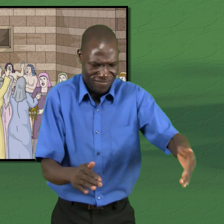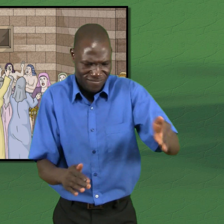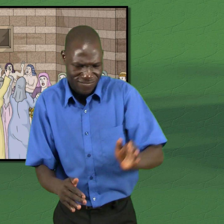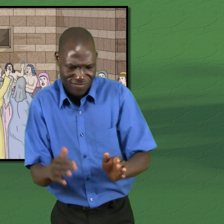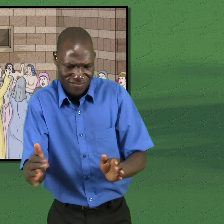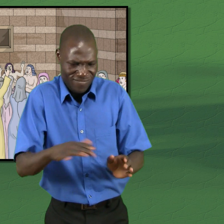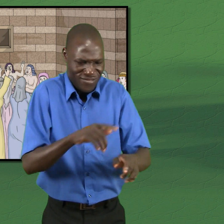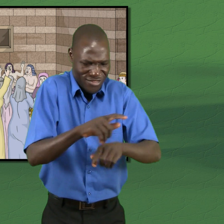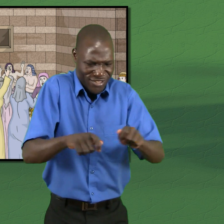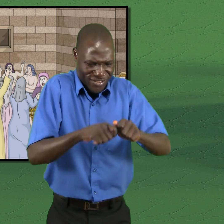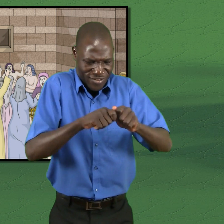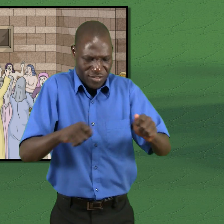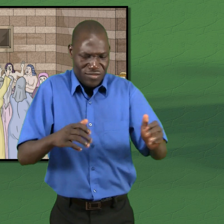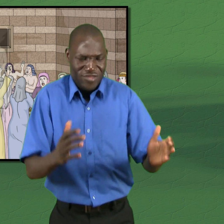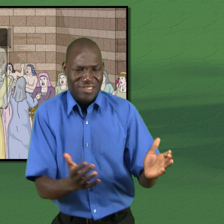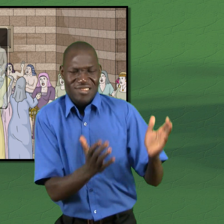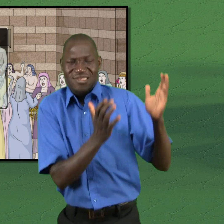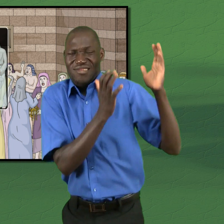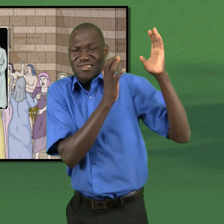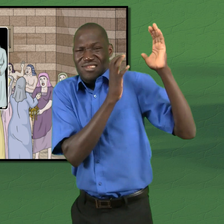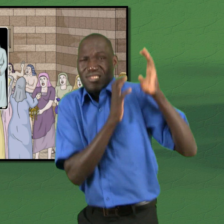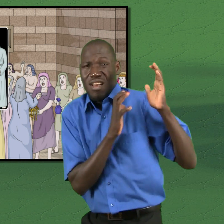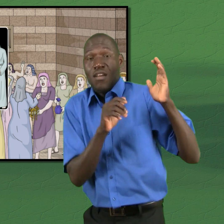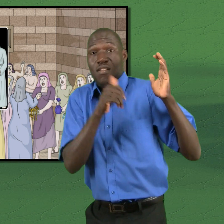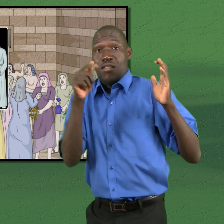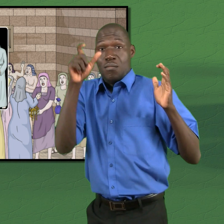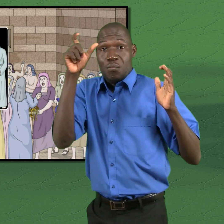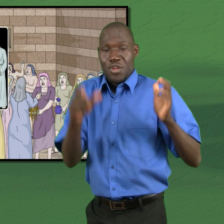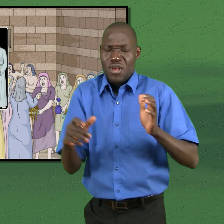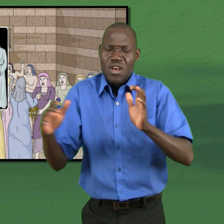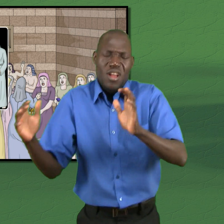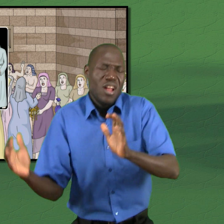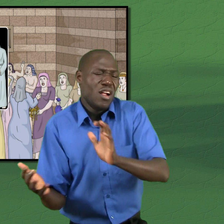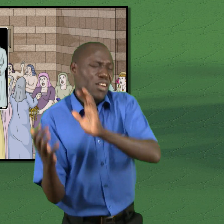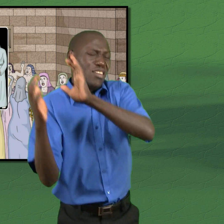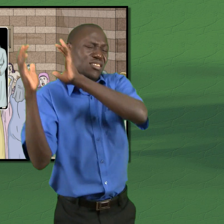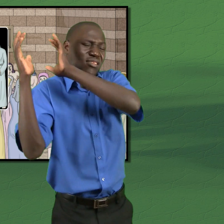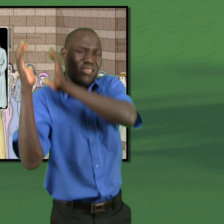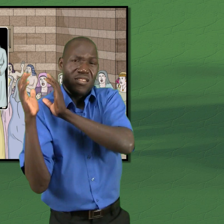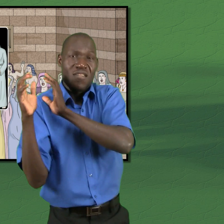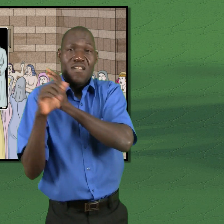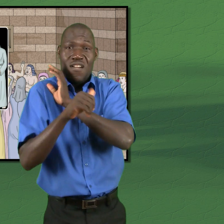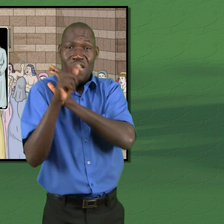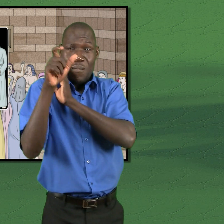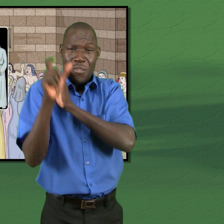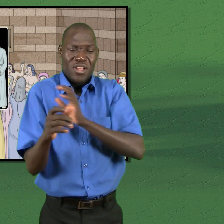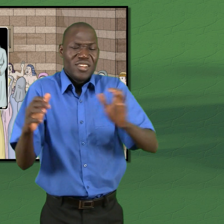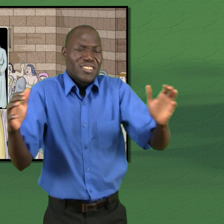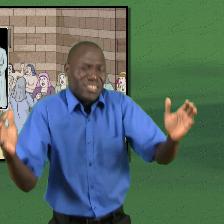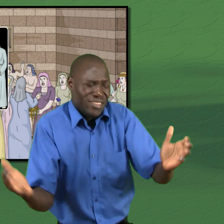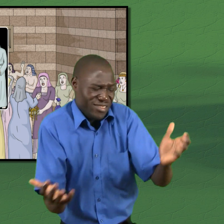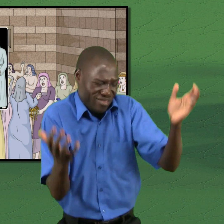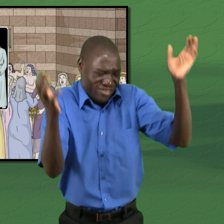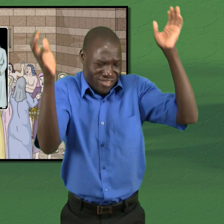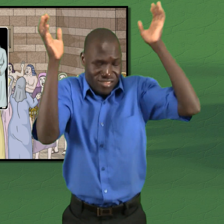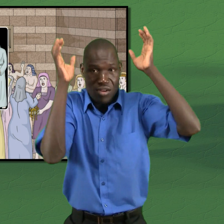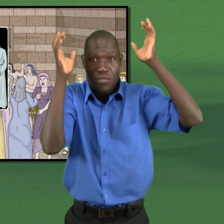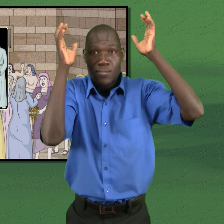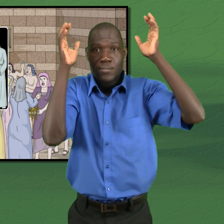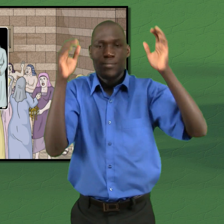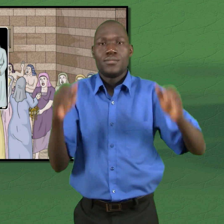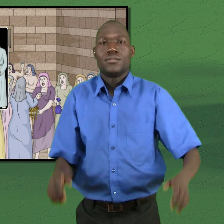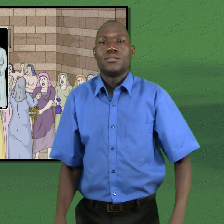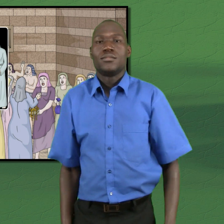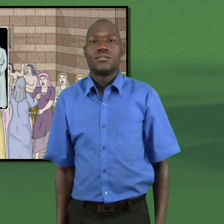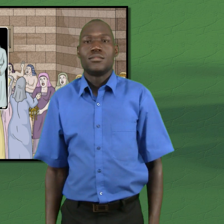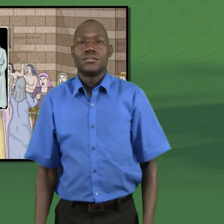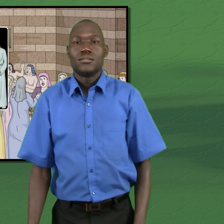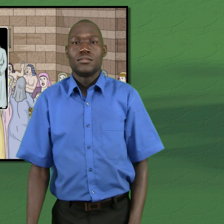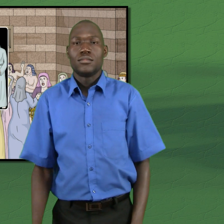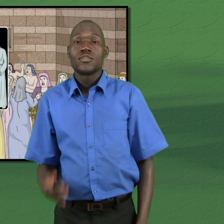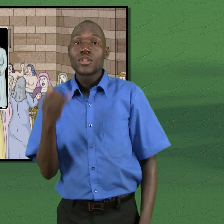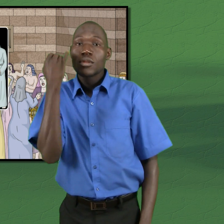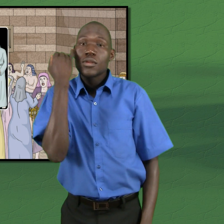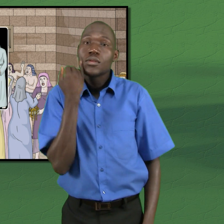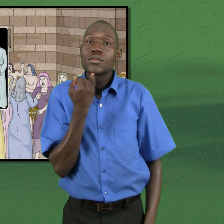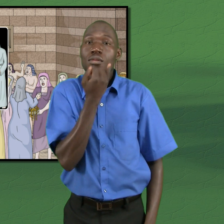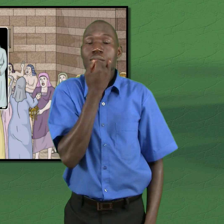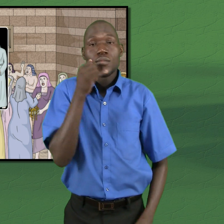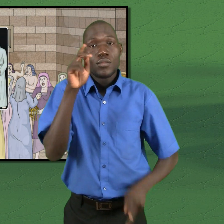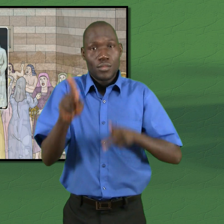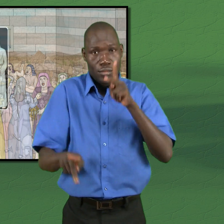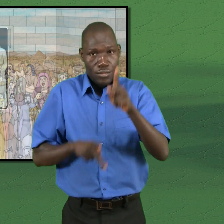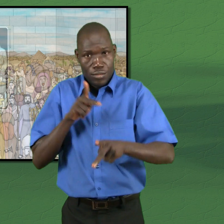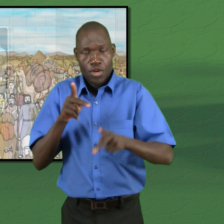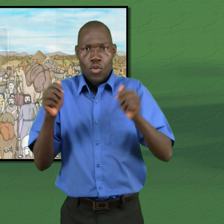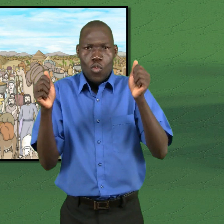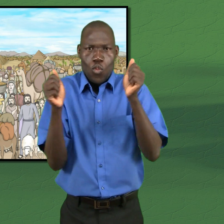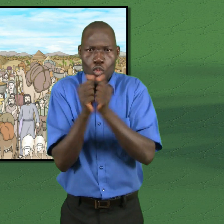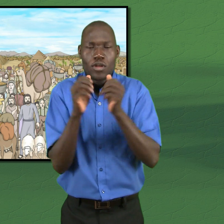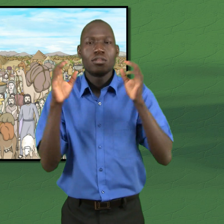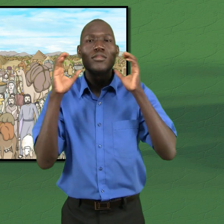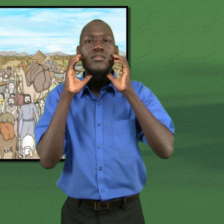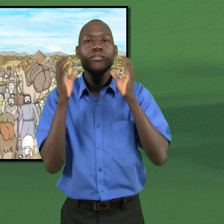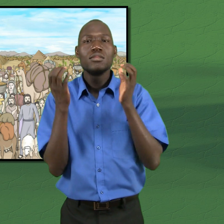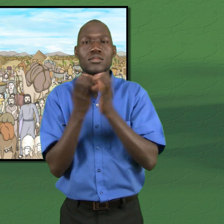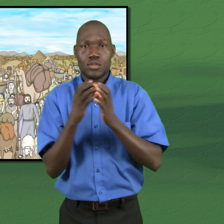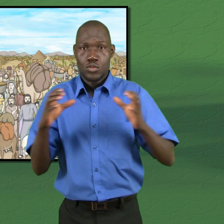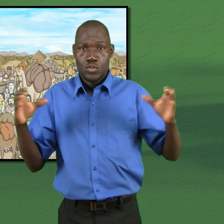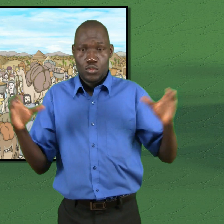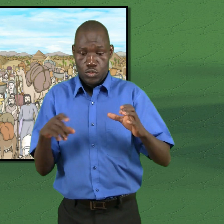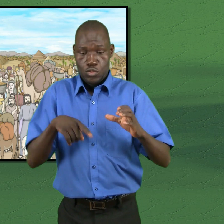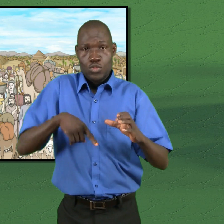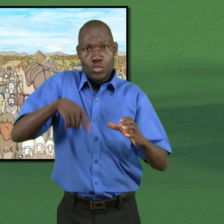In this way they plundered the Egyptians.